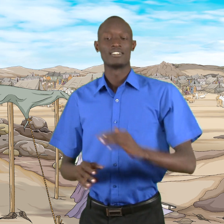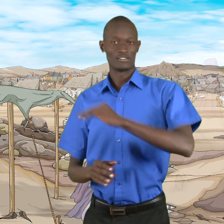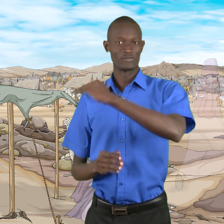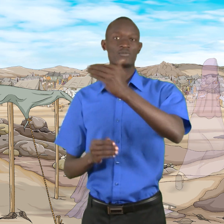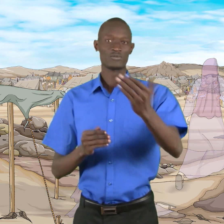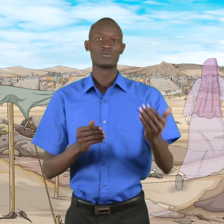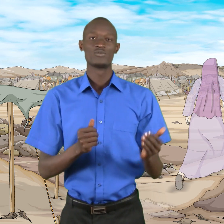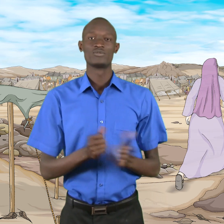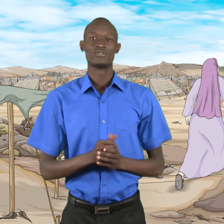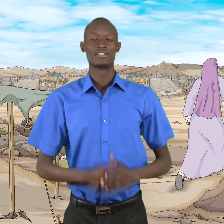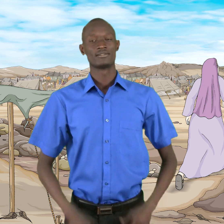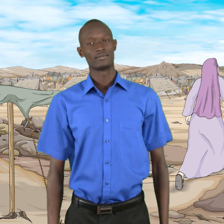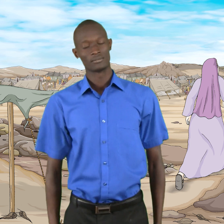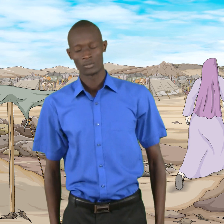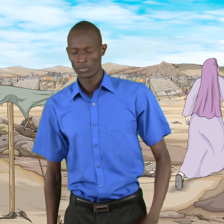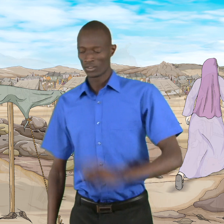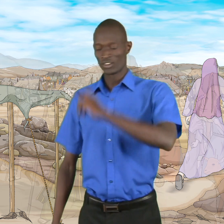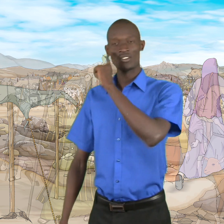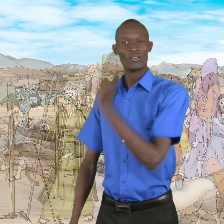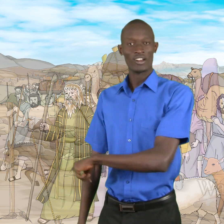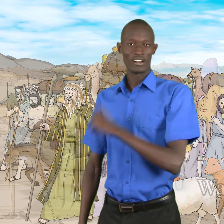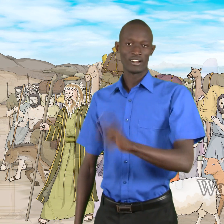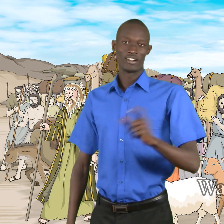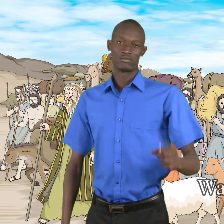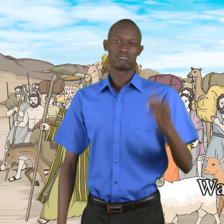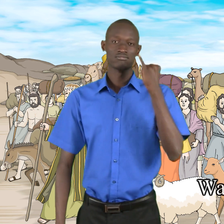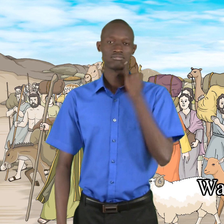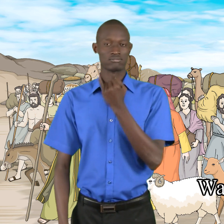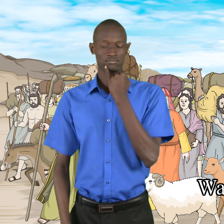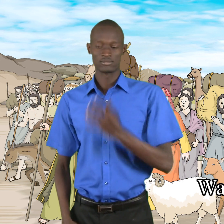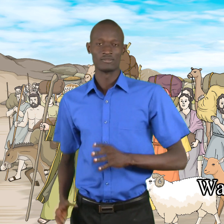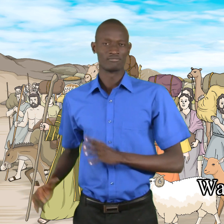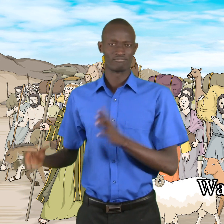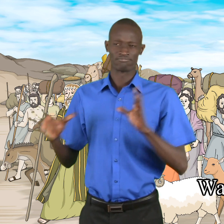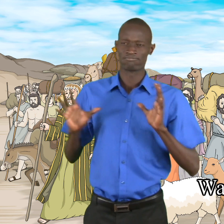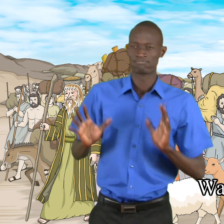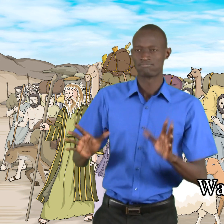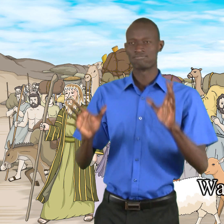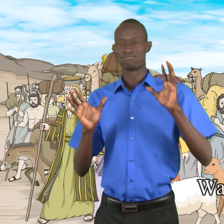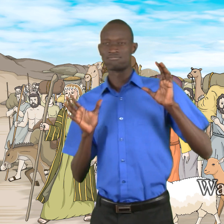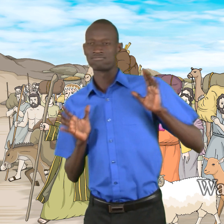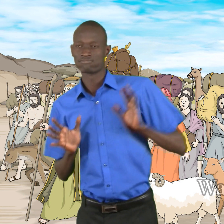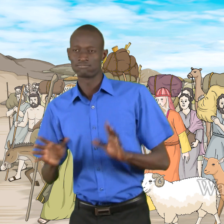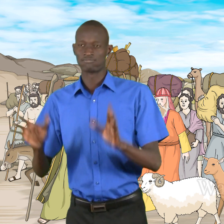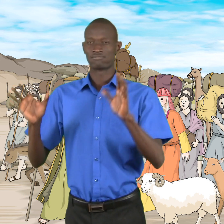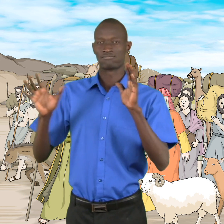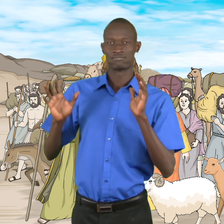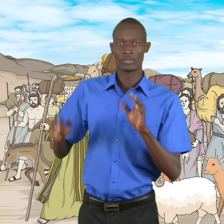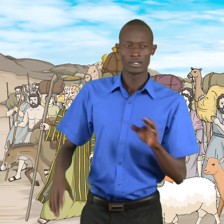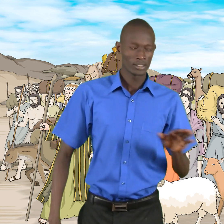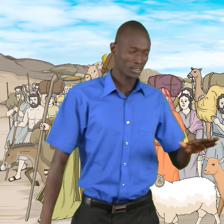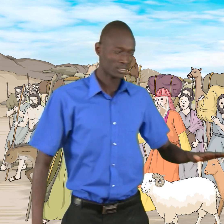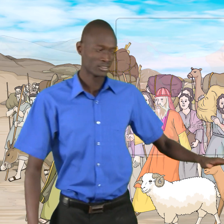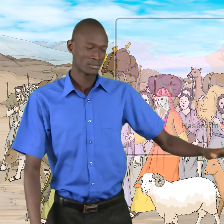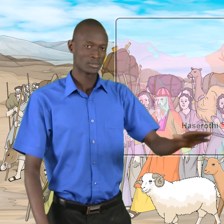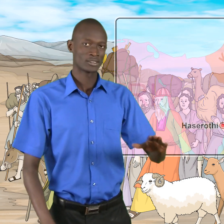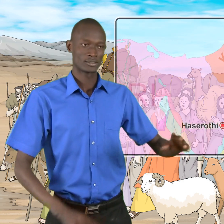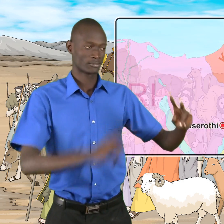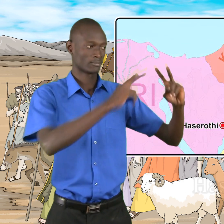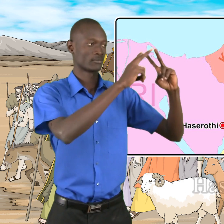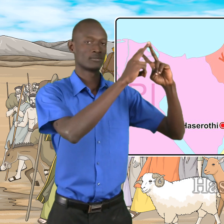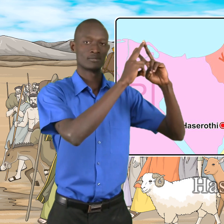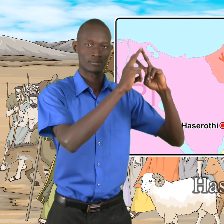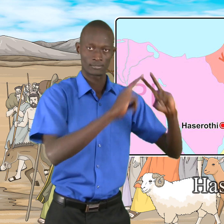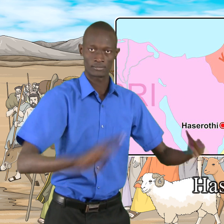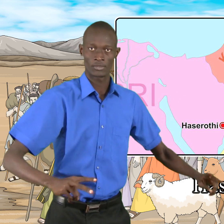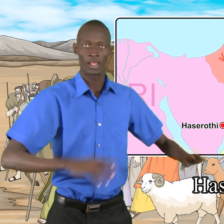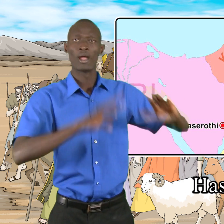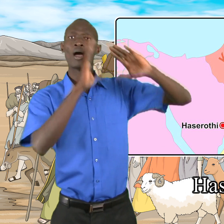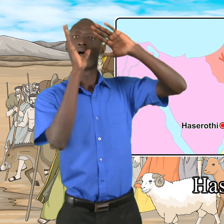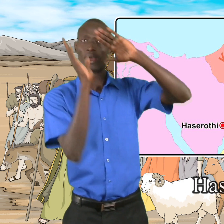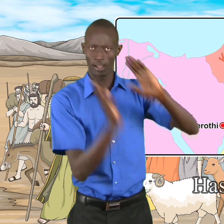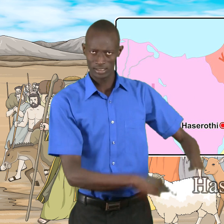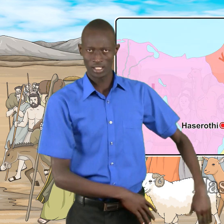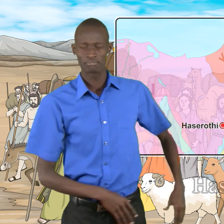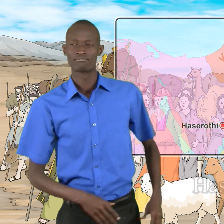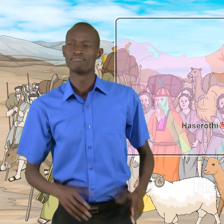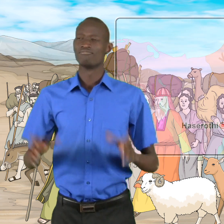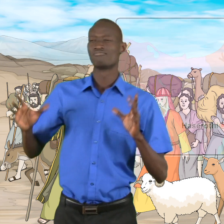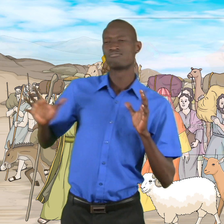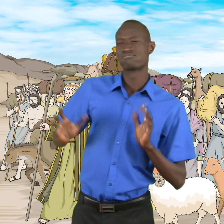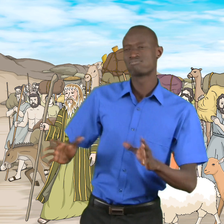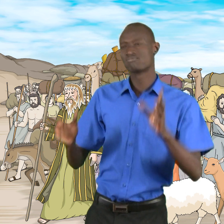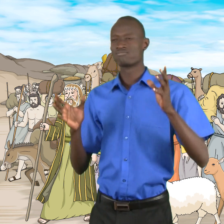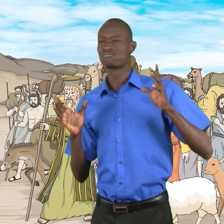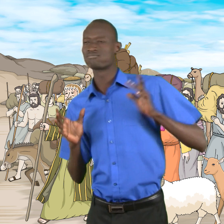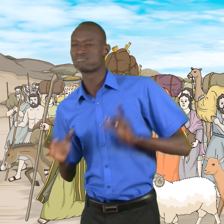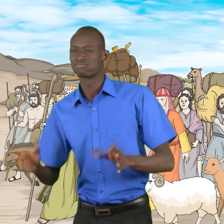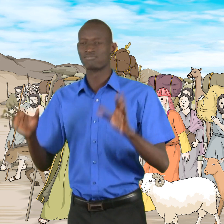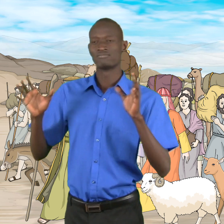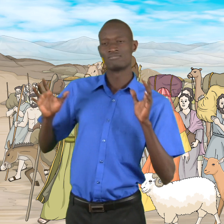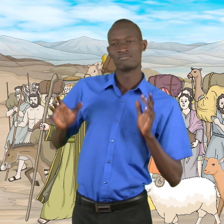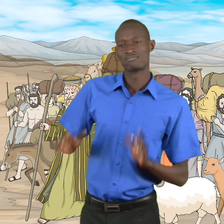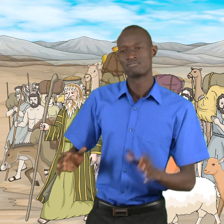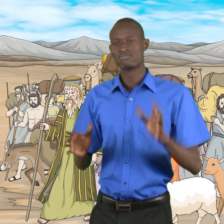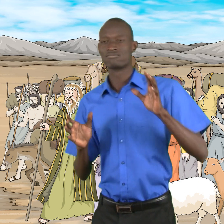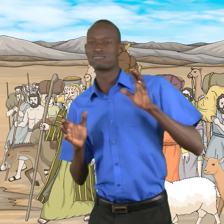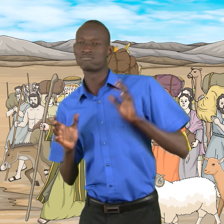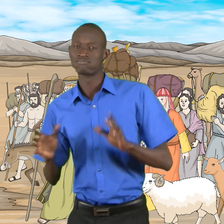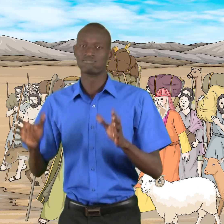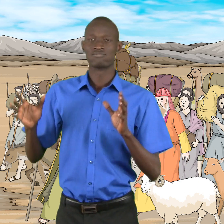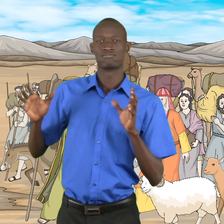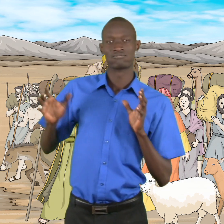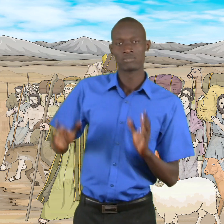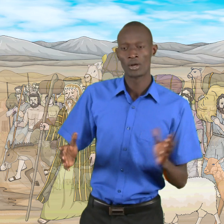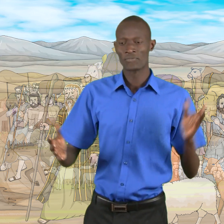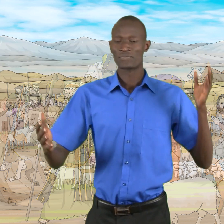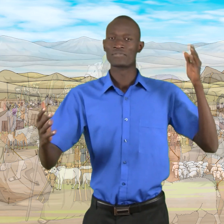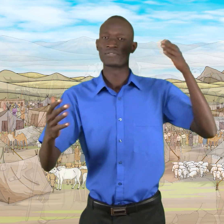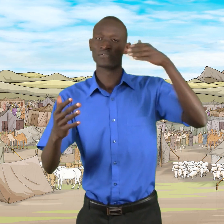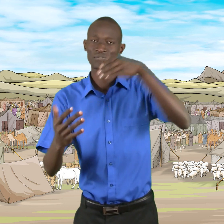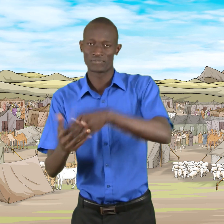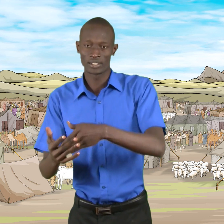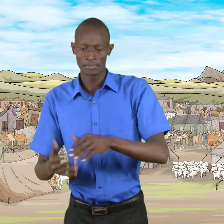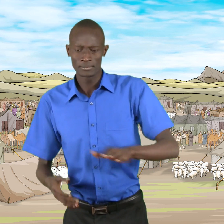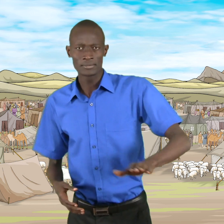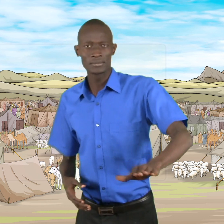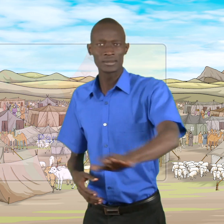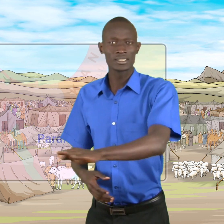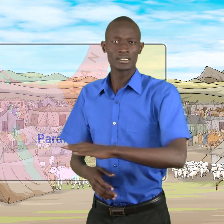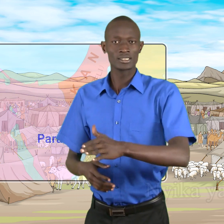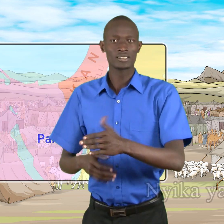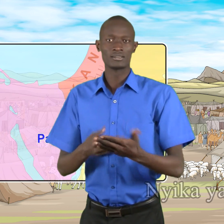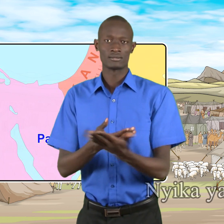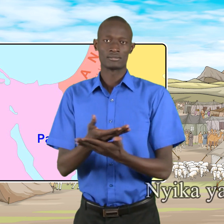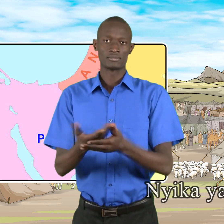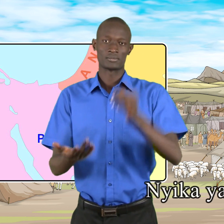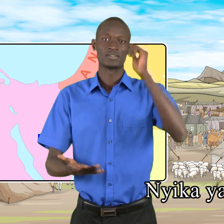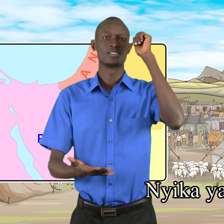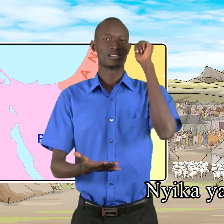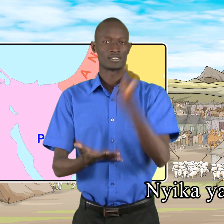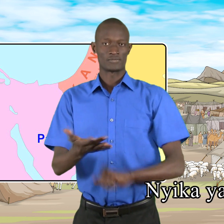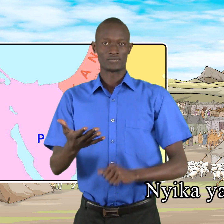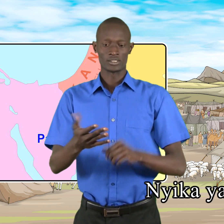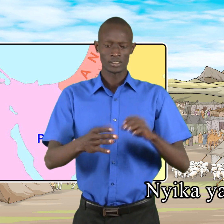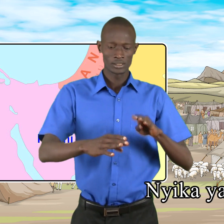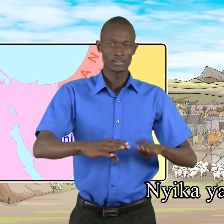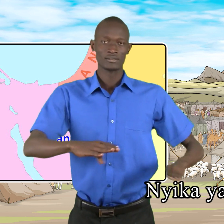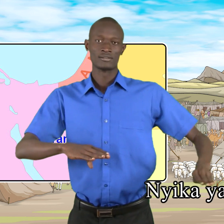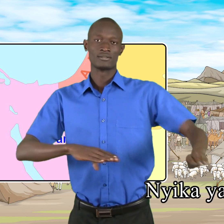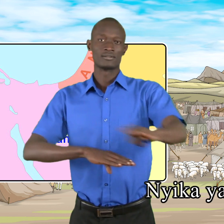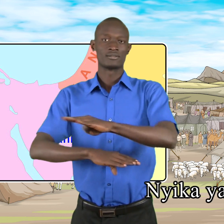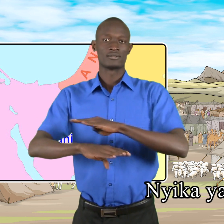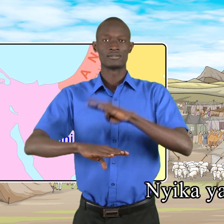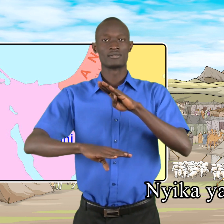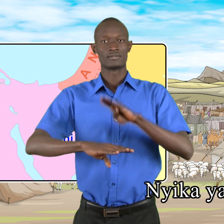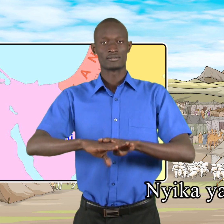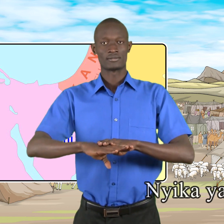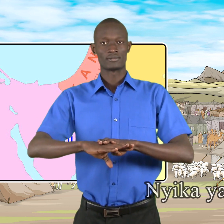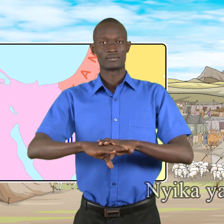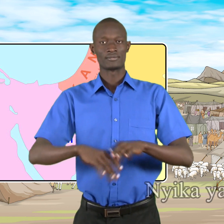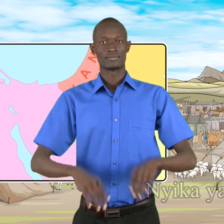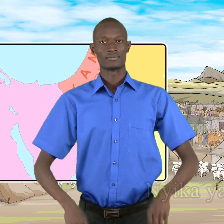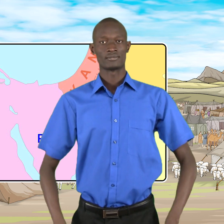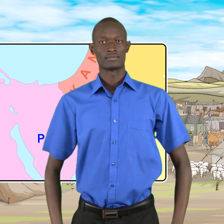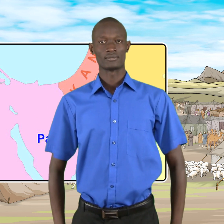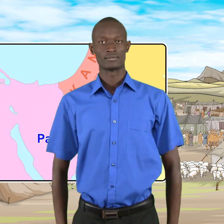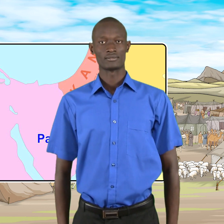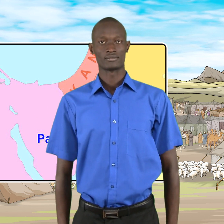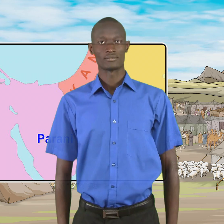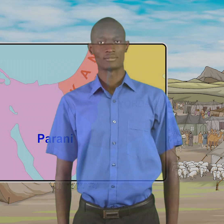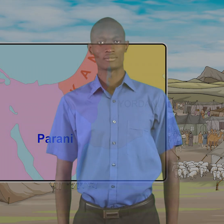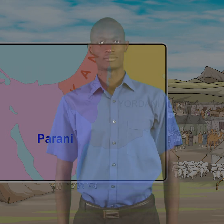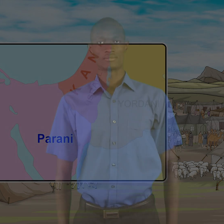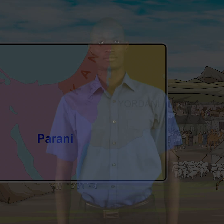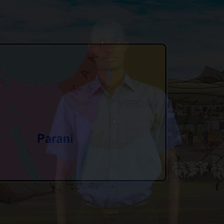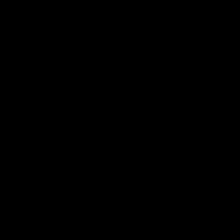After that, the people set out from Hazeroth and camped in the Wilderness of Paran.